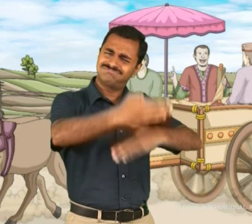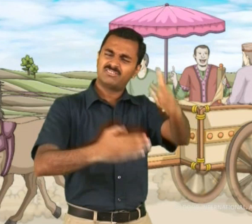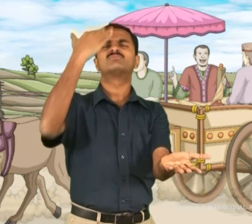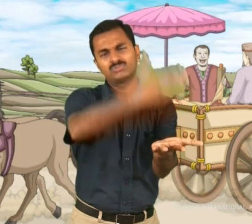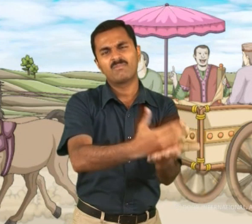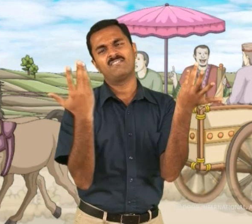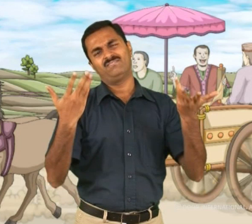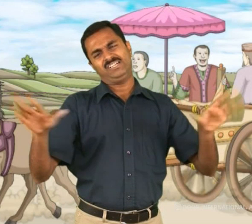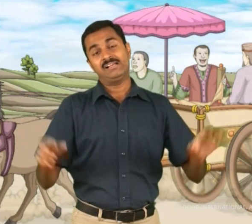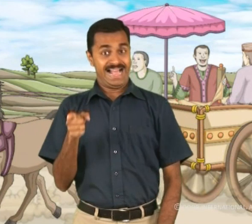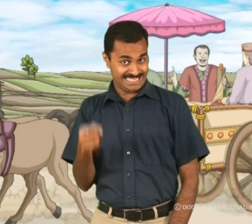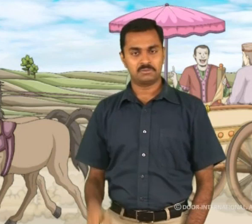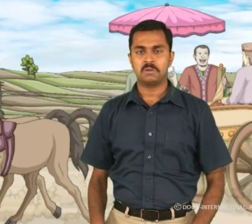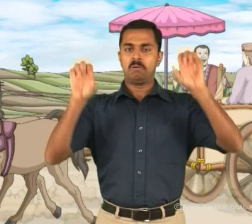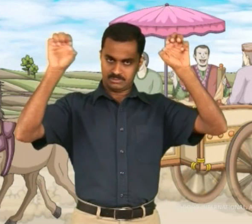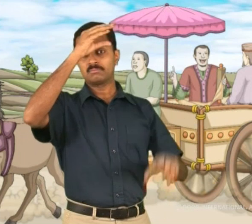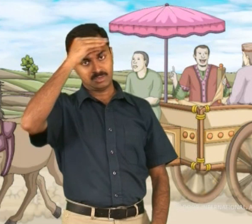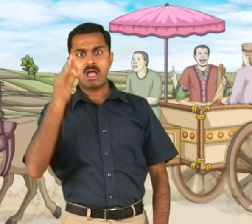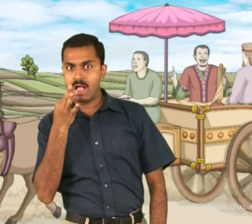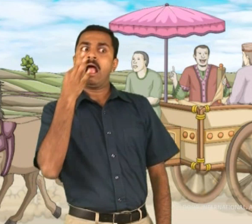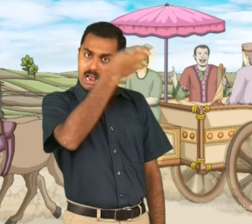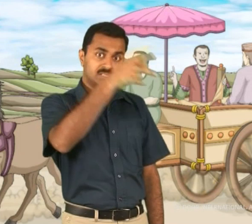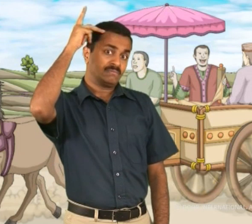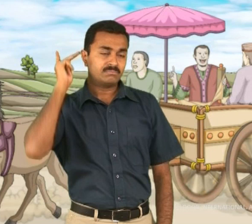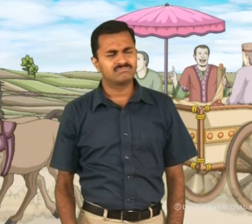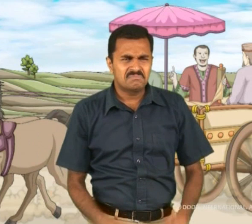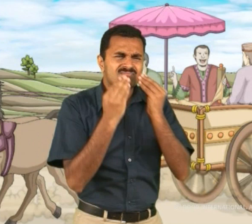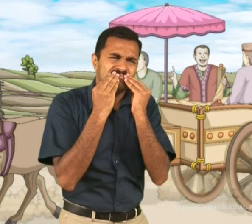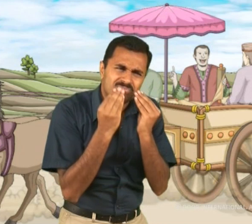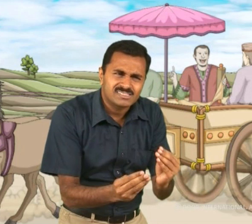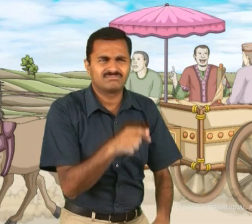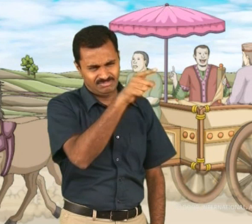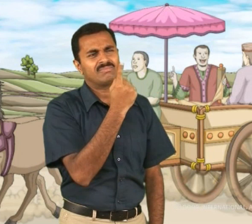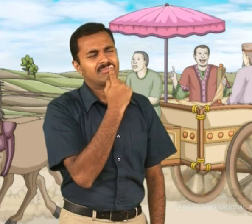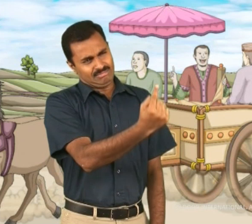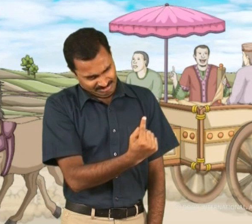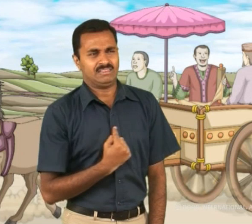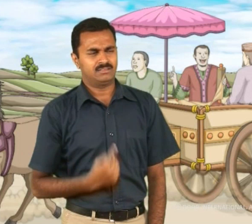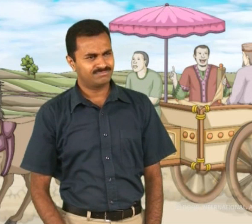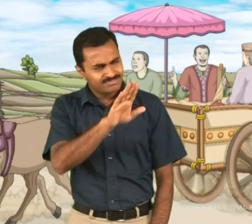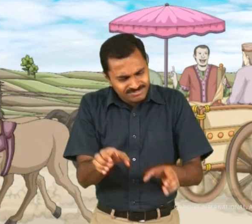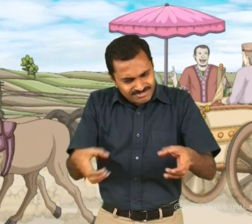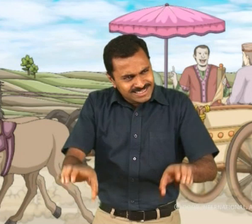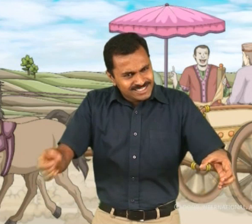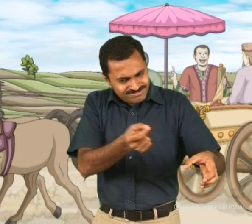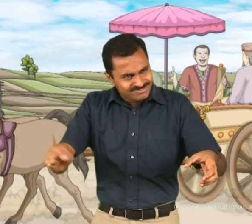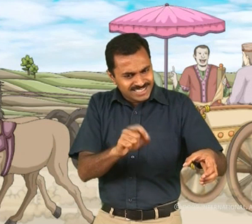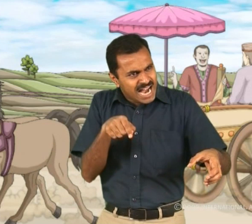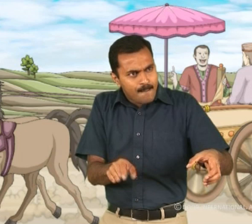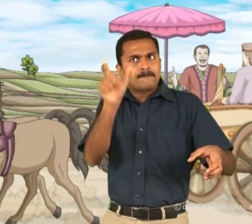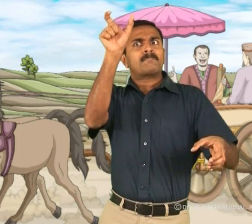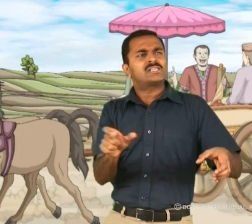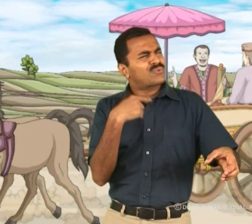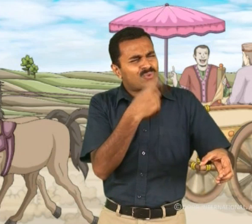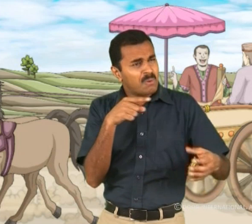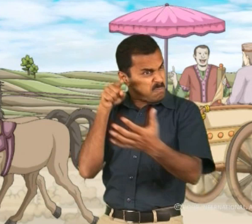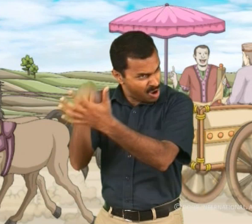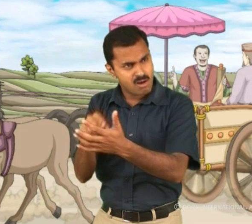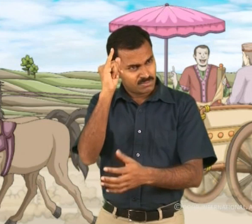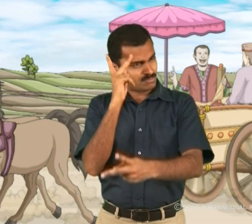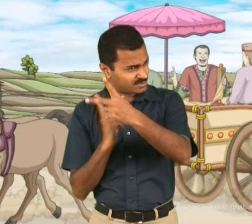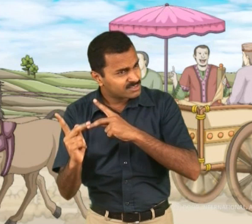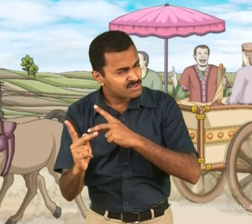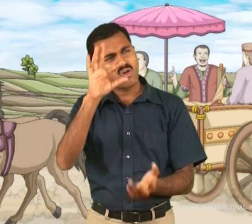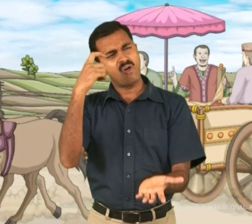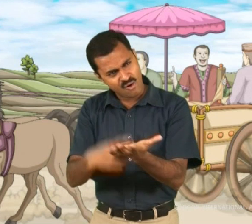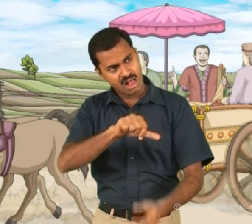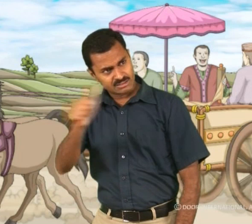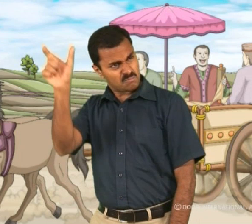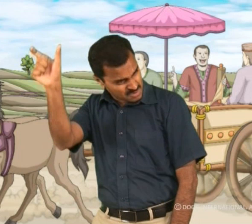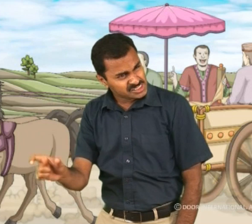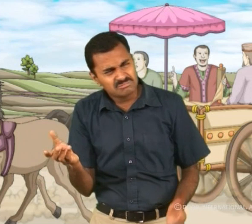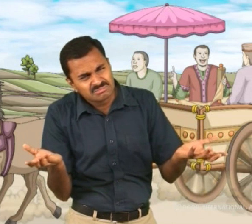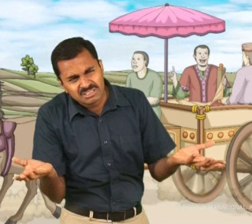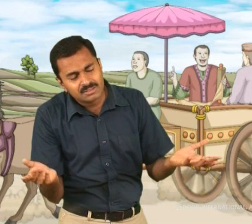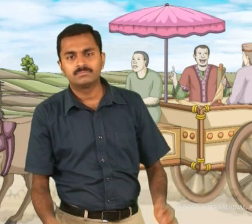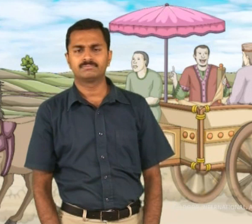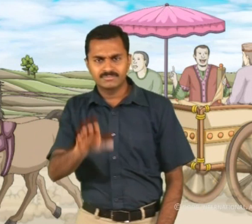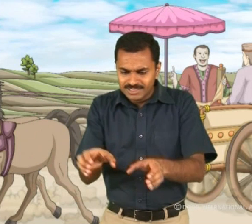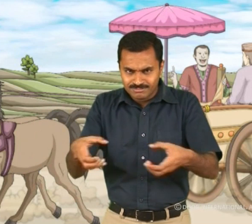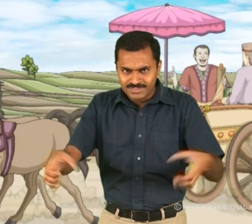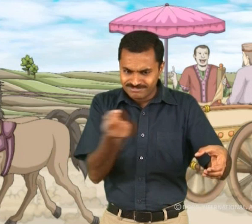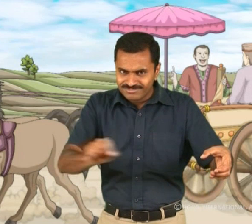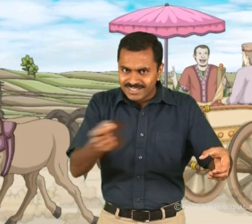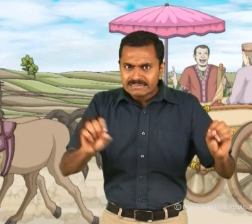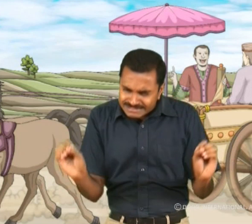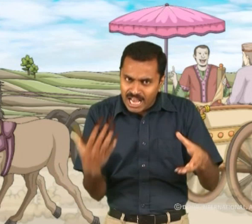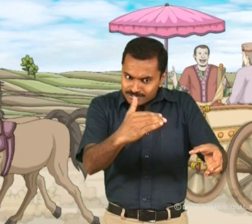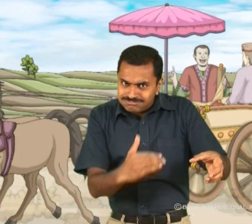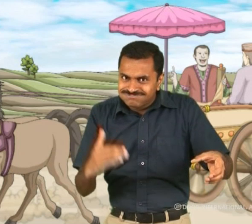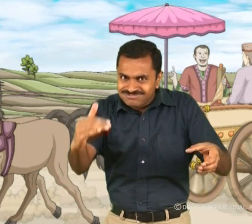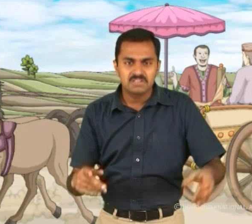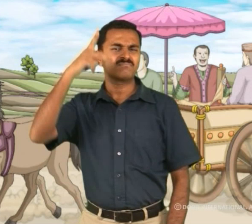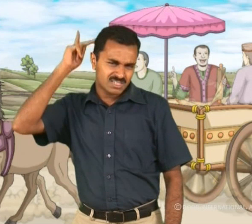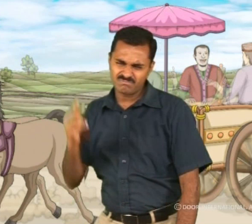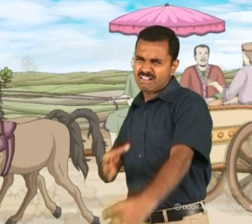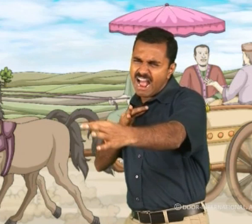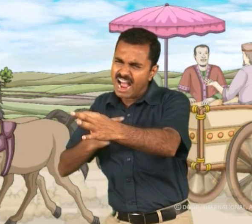“Tell me,” said the eunuch, “who is the prophet talking about, himself or someone else?”